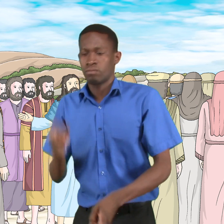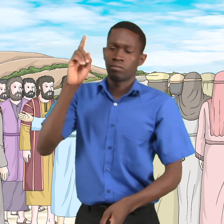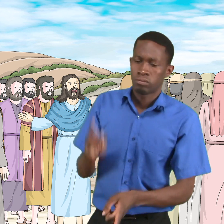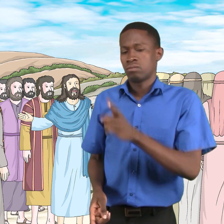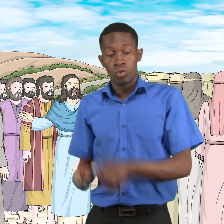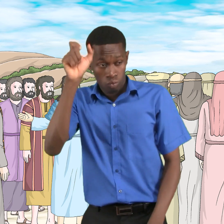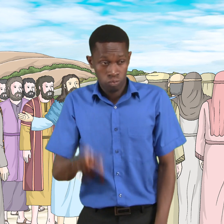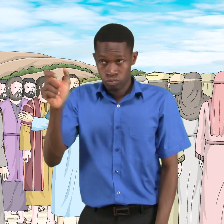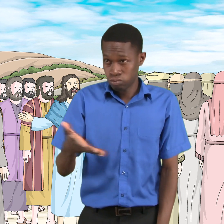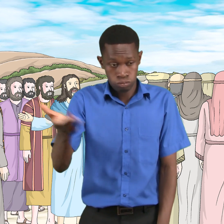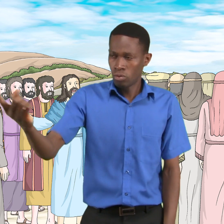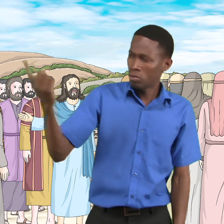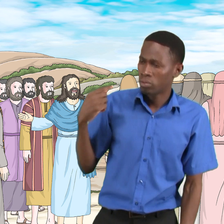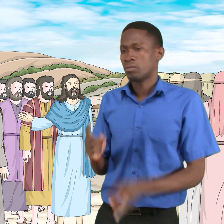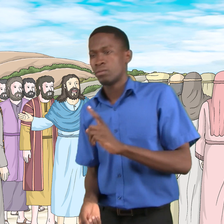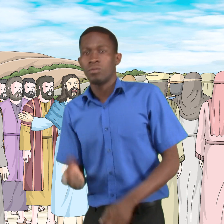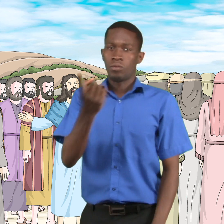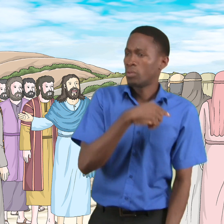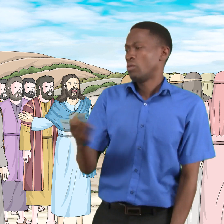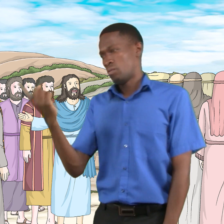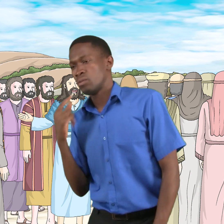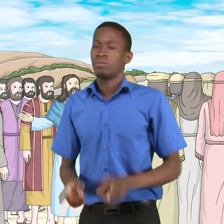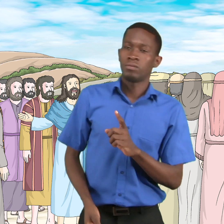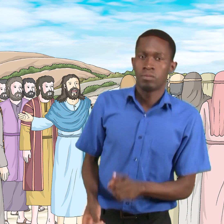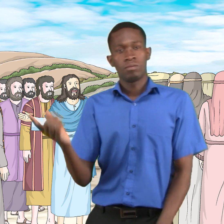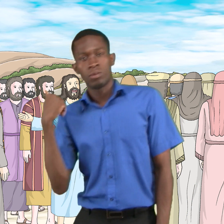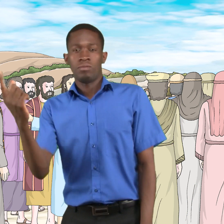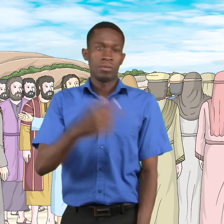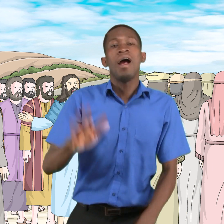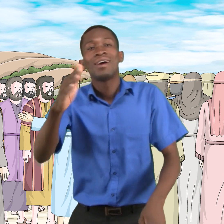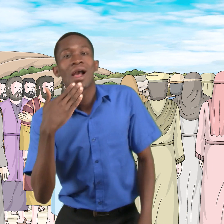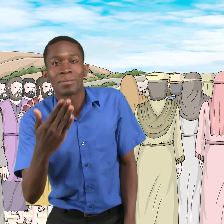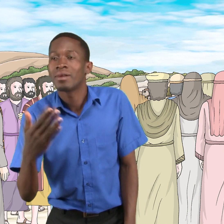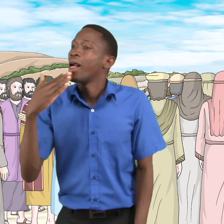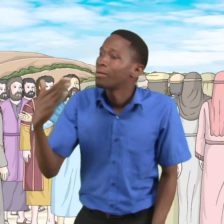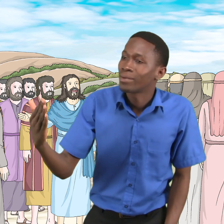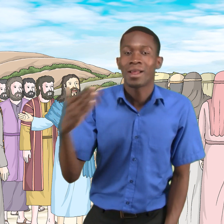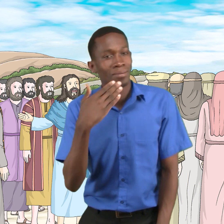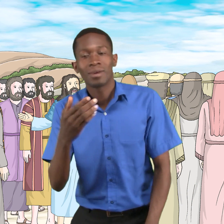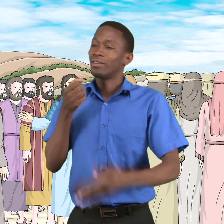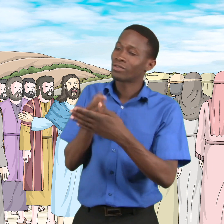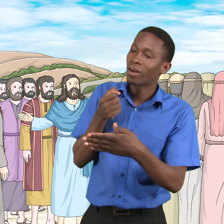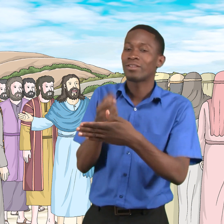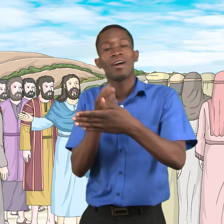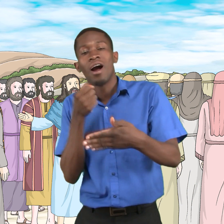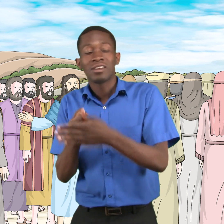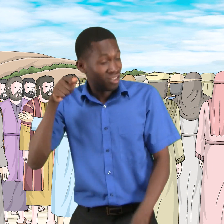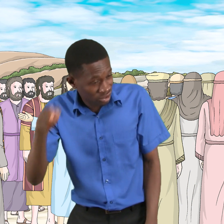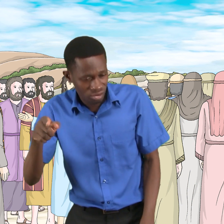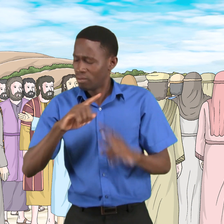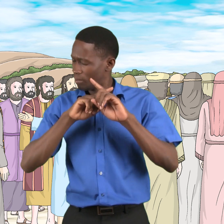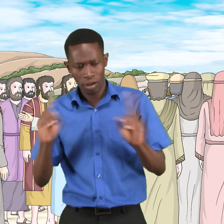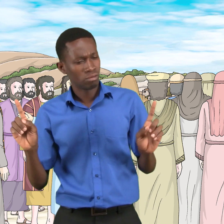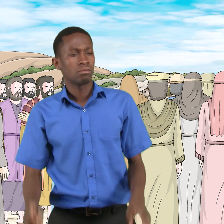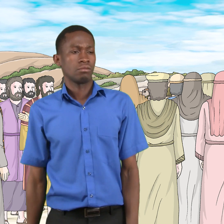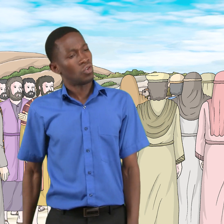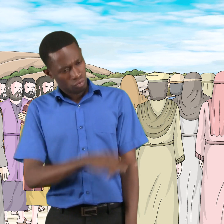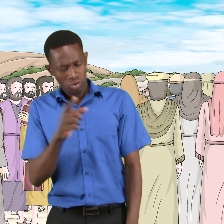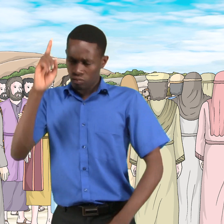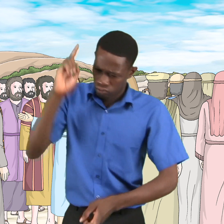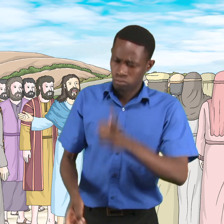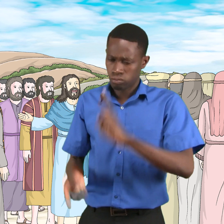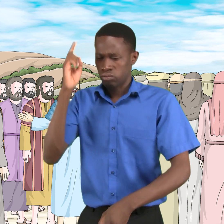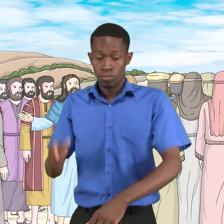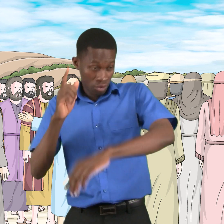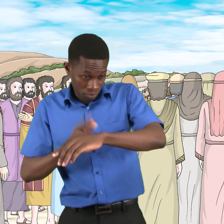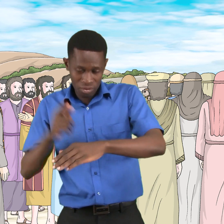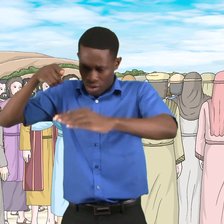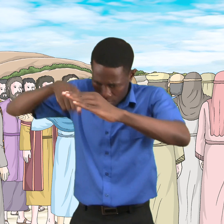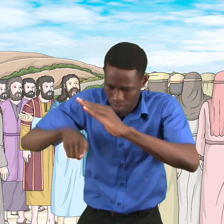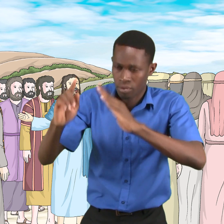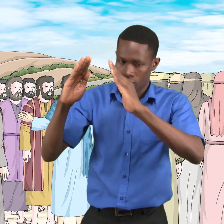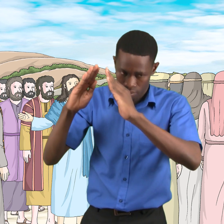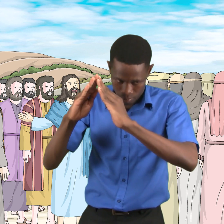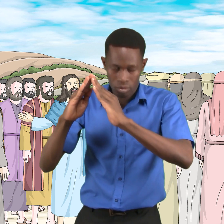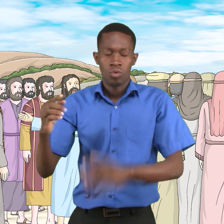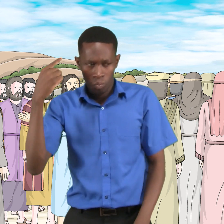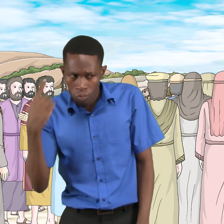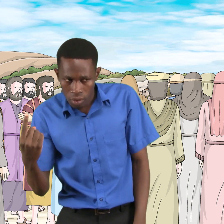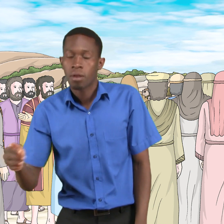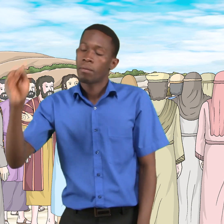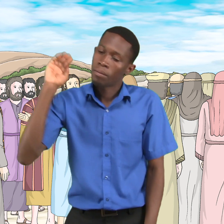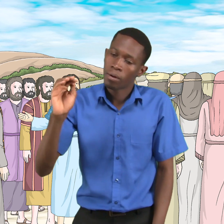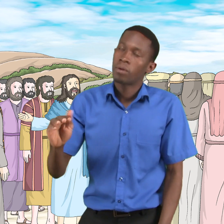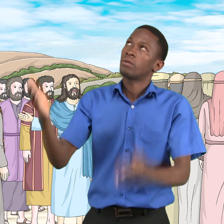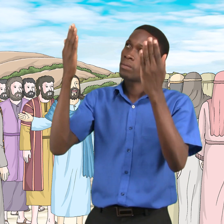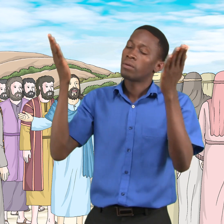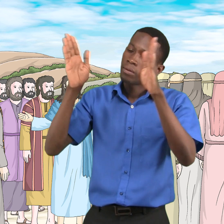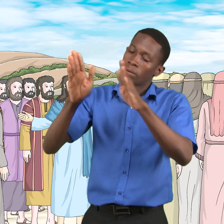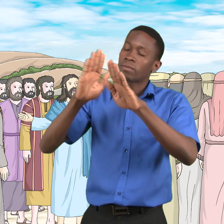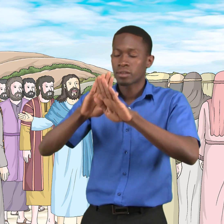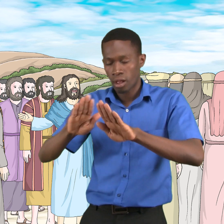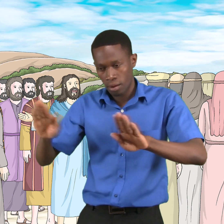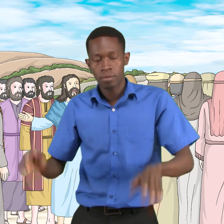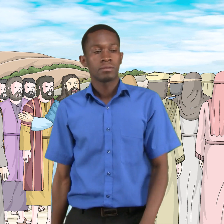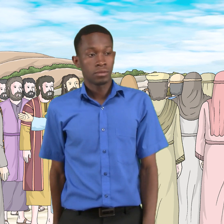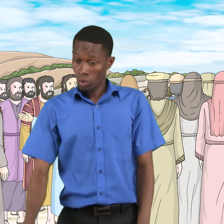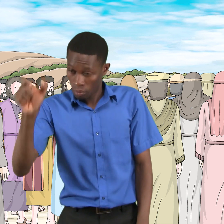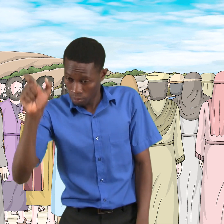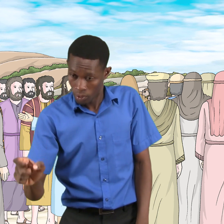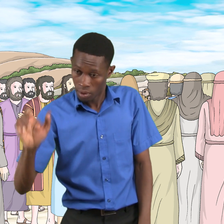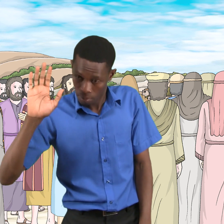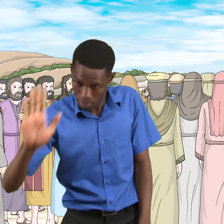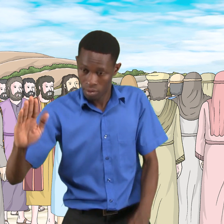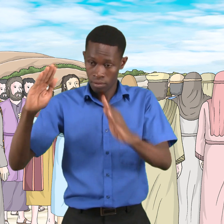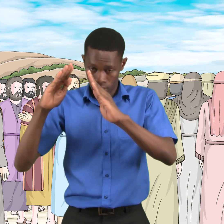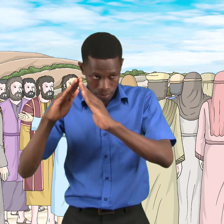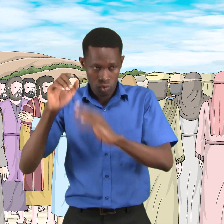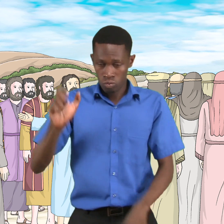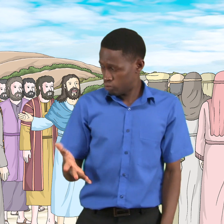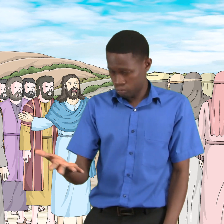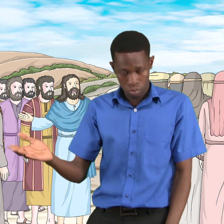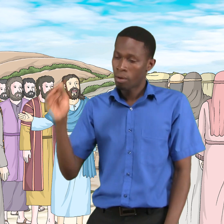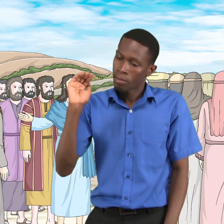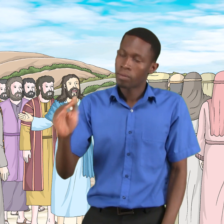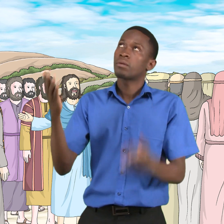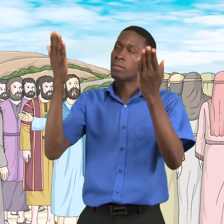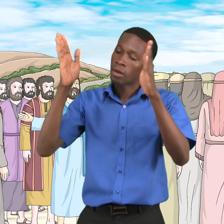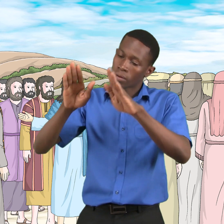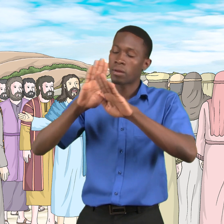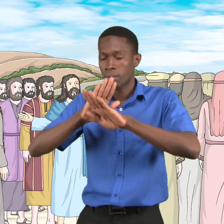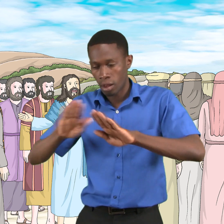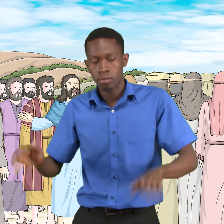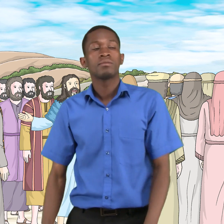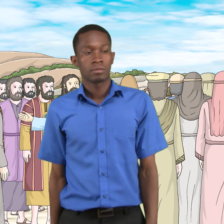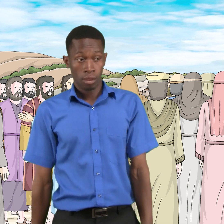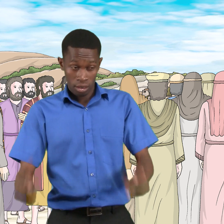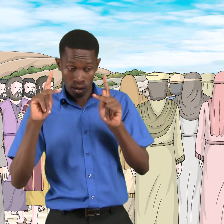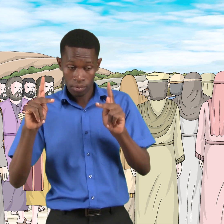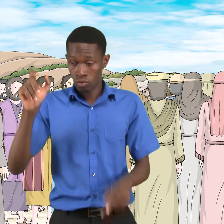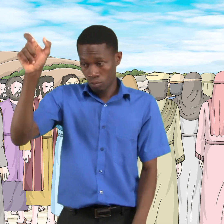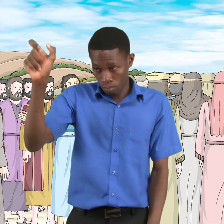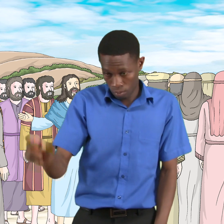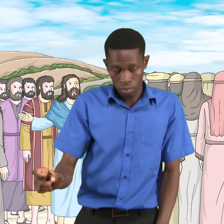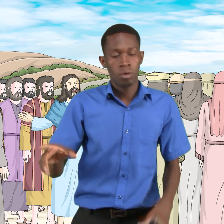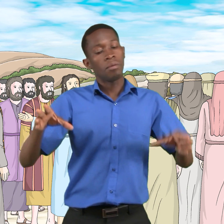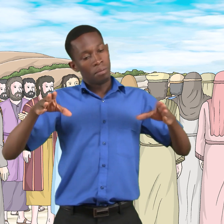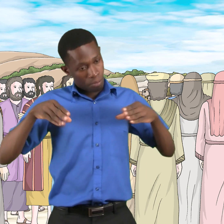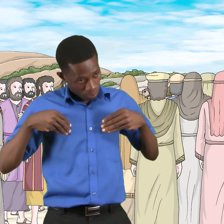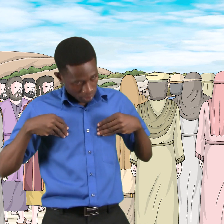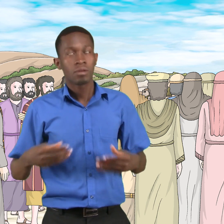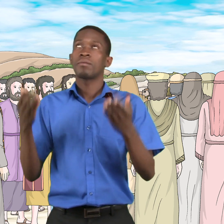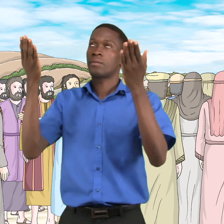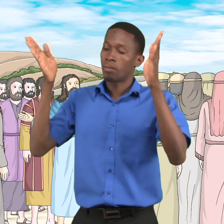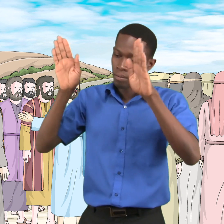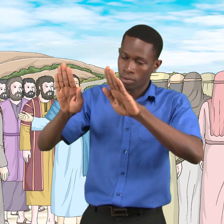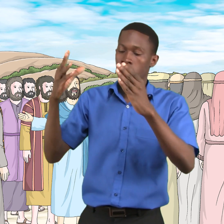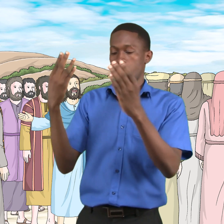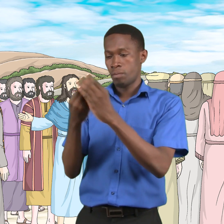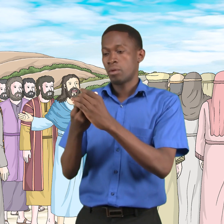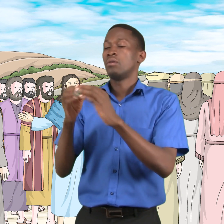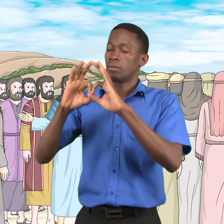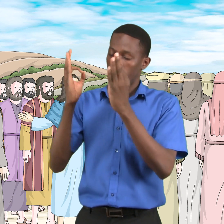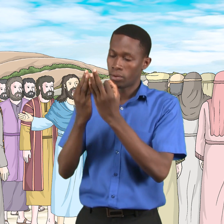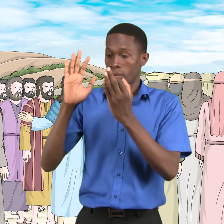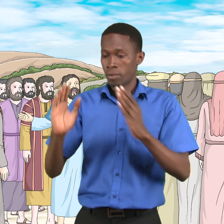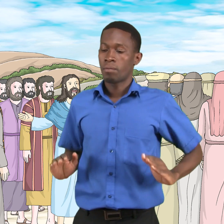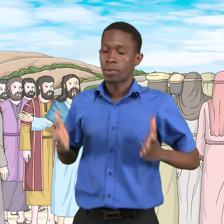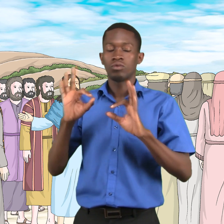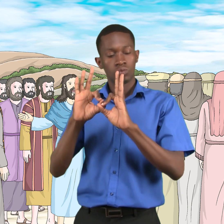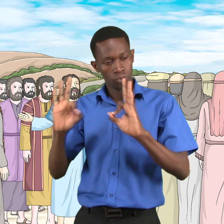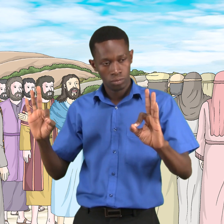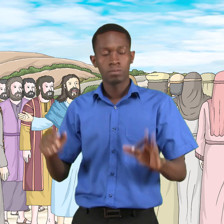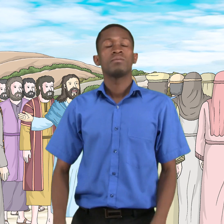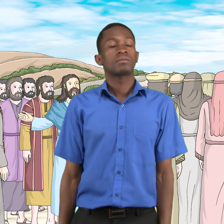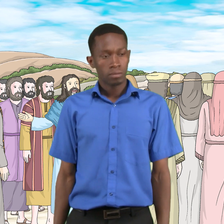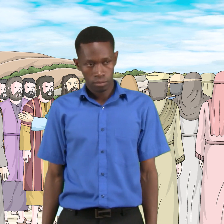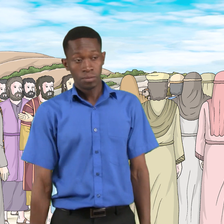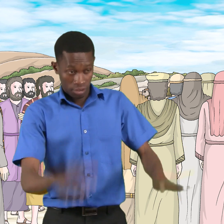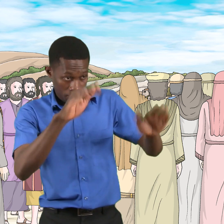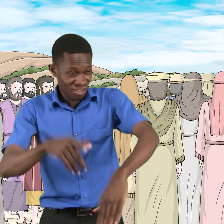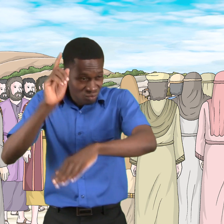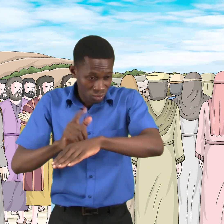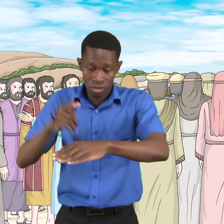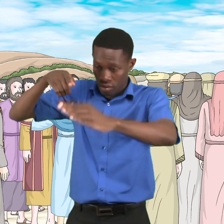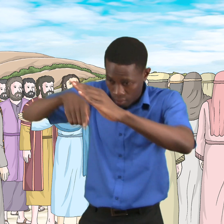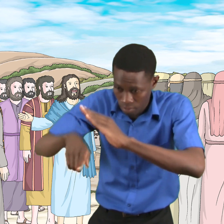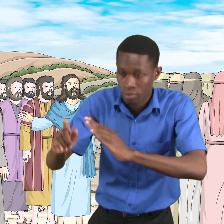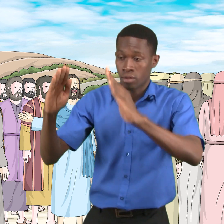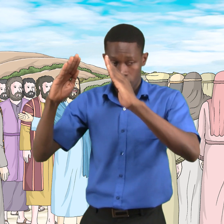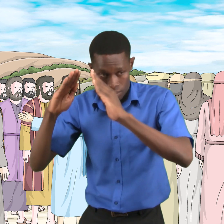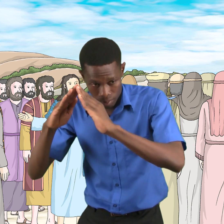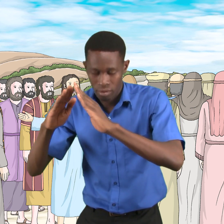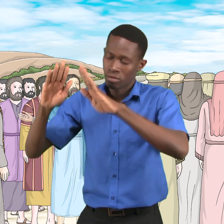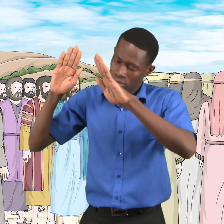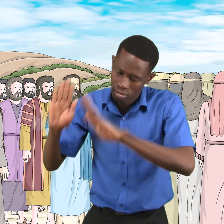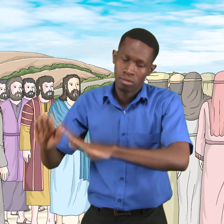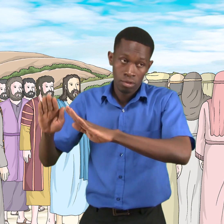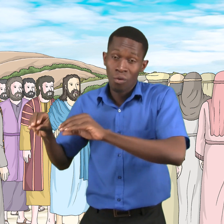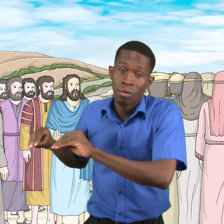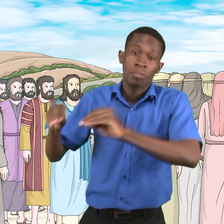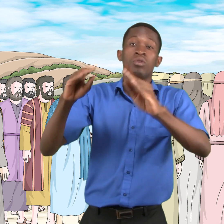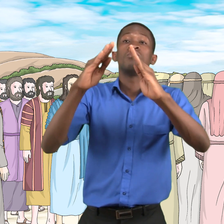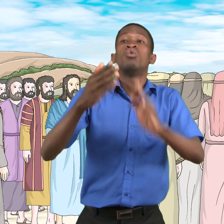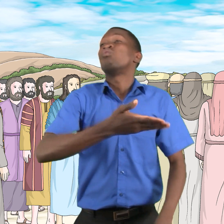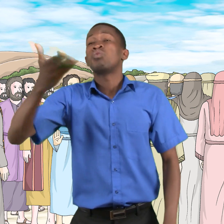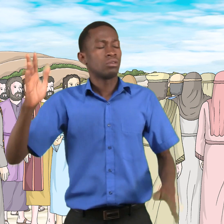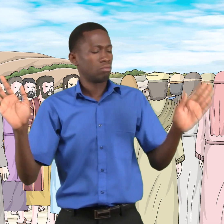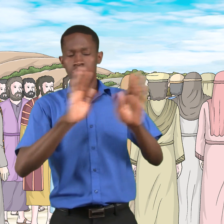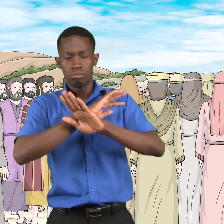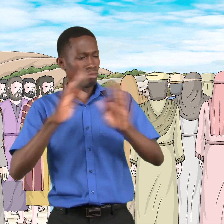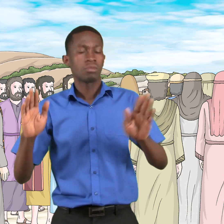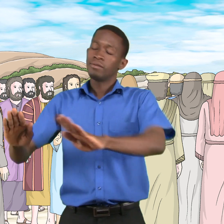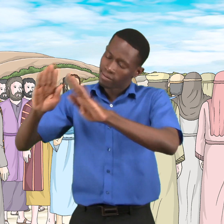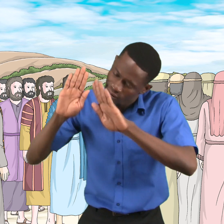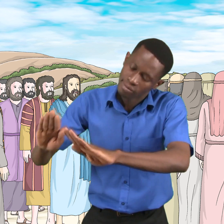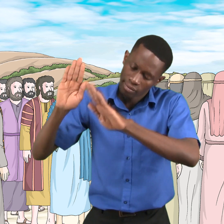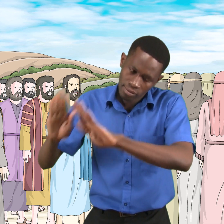Whatever house you enter, begin by saying, ‘Peace to this house.’ If a man of peace is there, your peace will rest on him; if not, it will return to you.